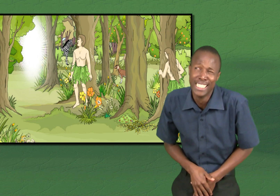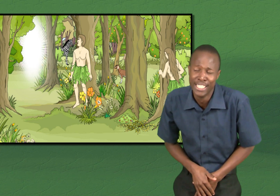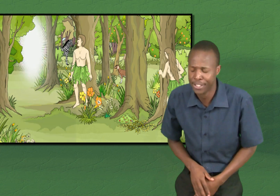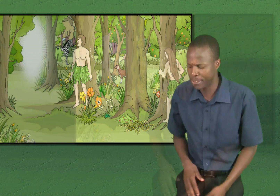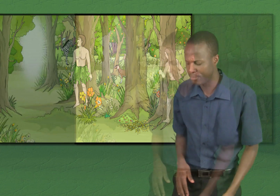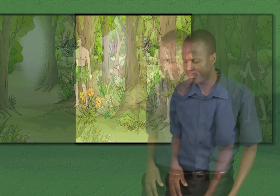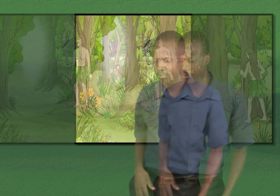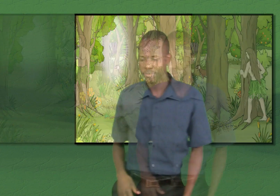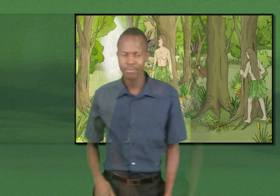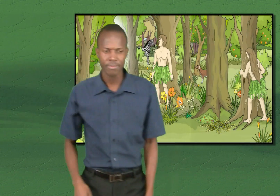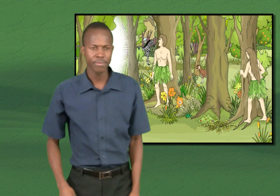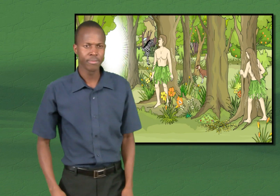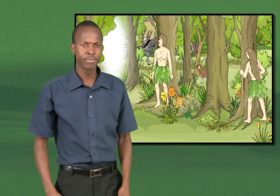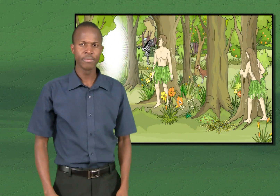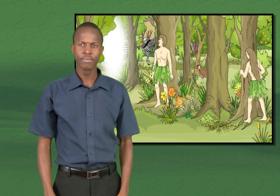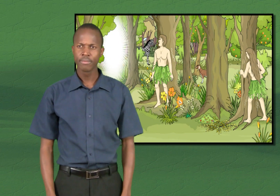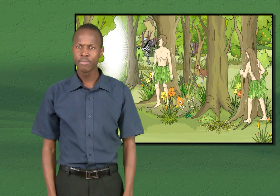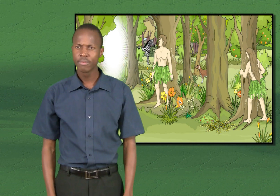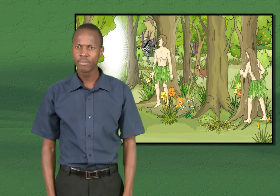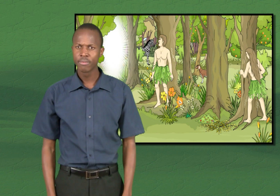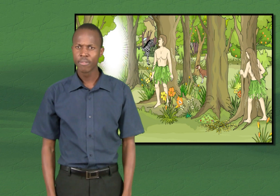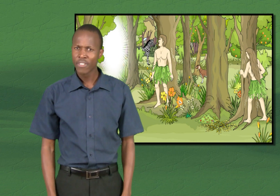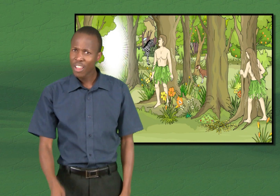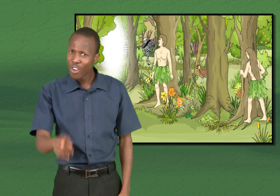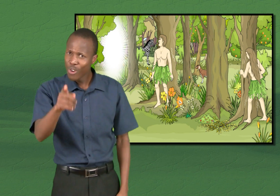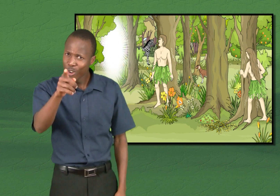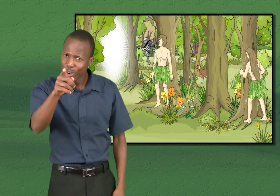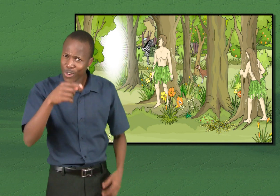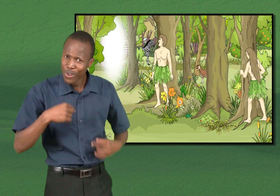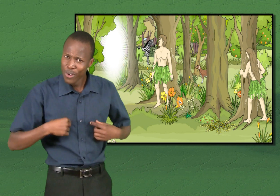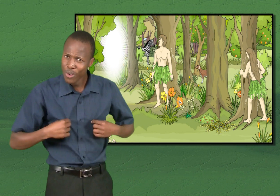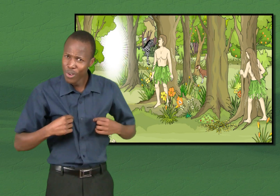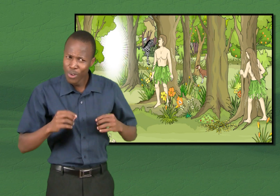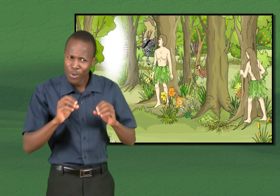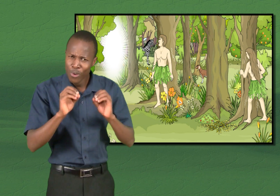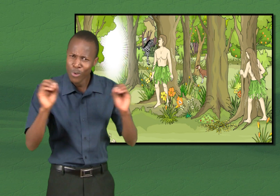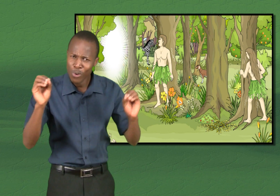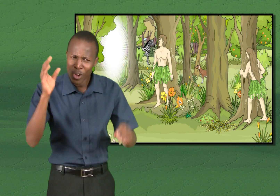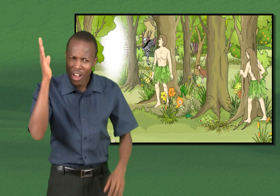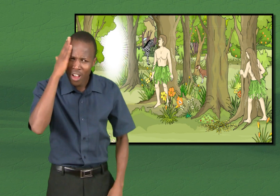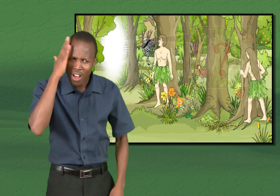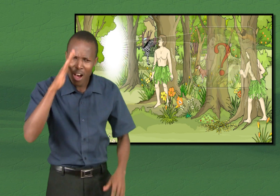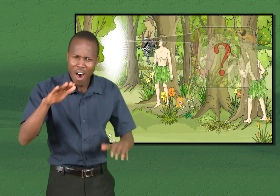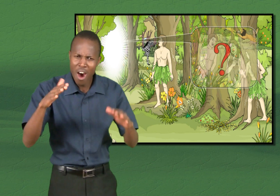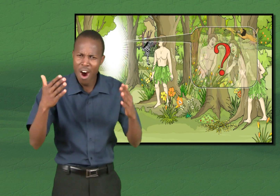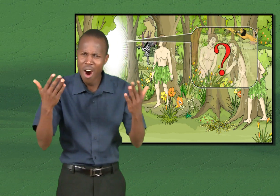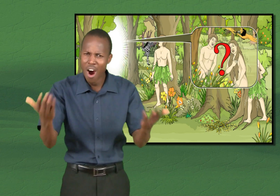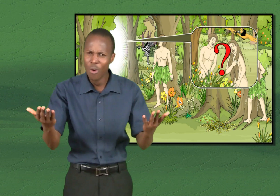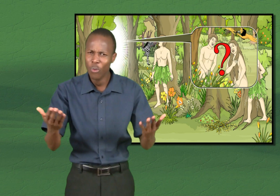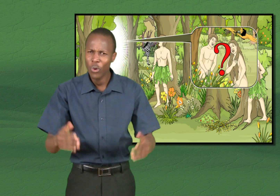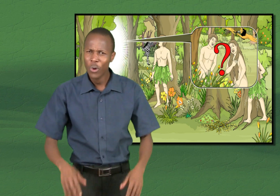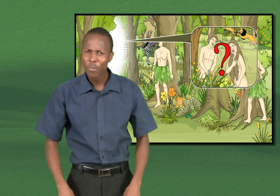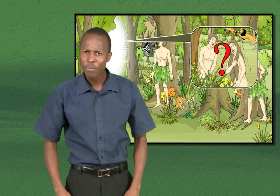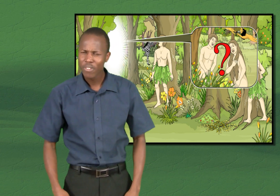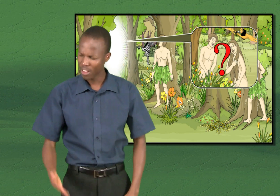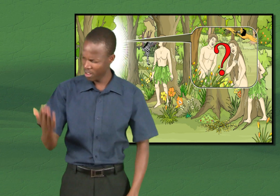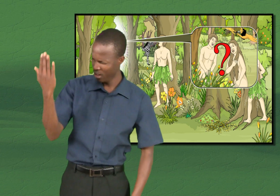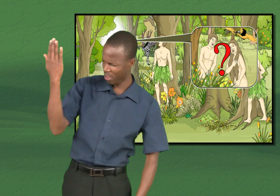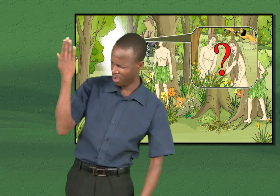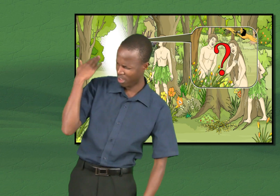so I hid myself.”